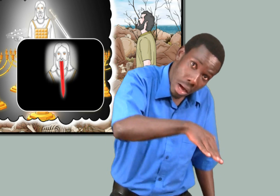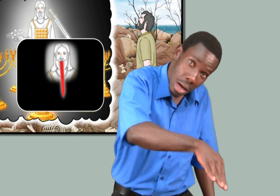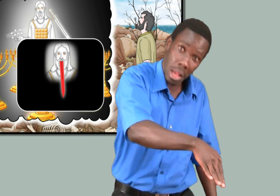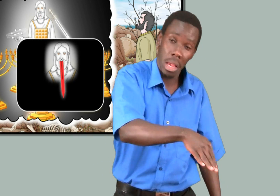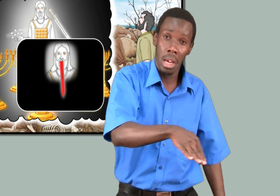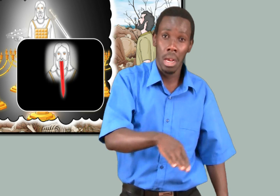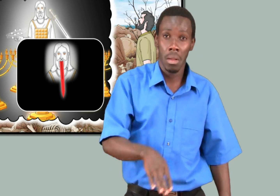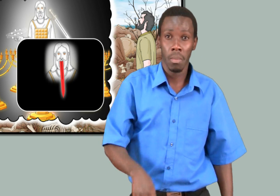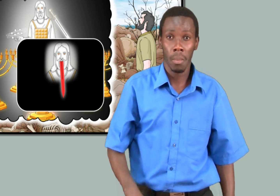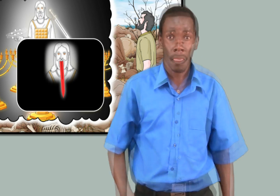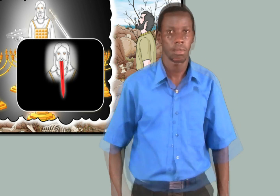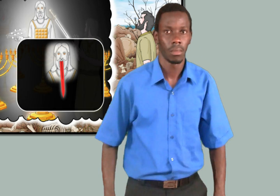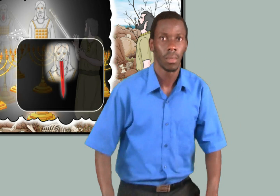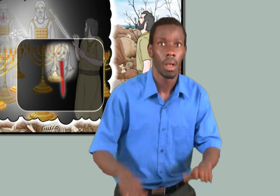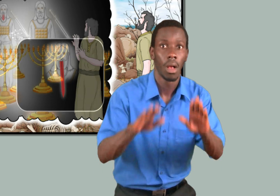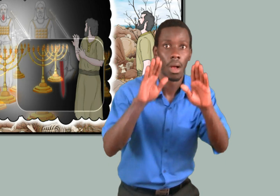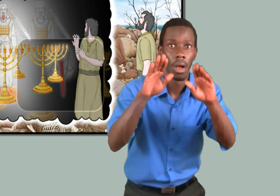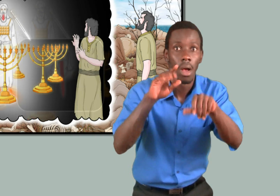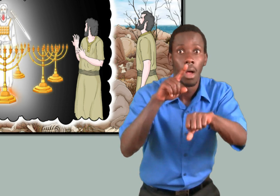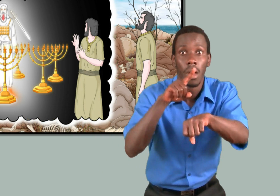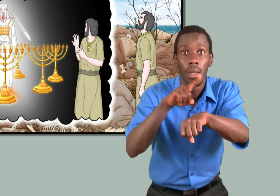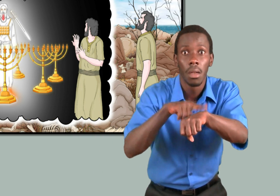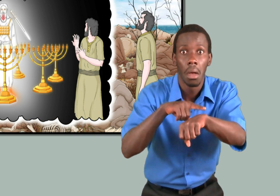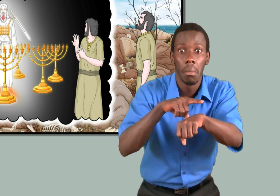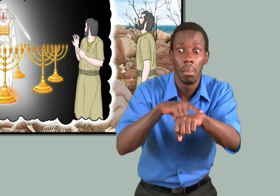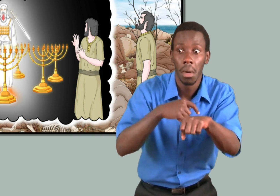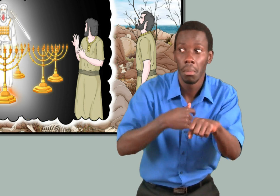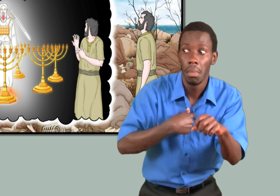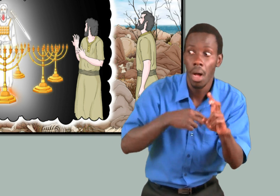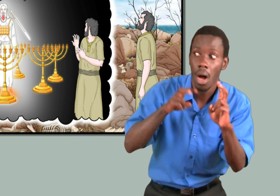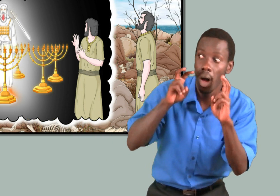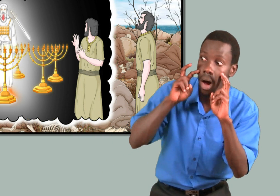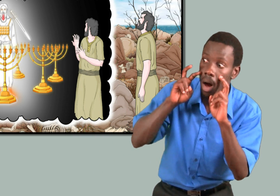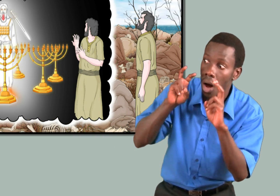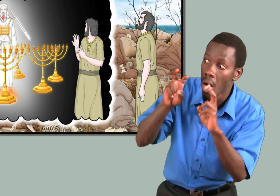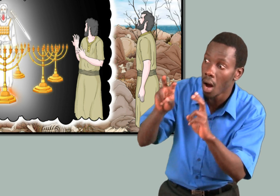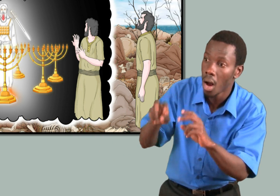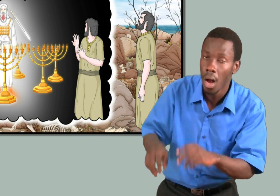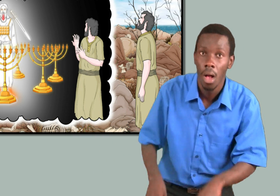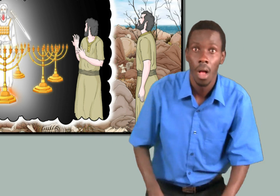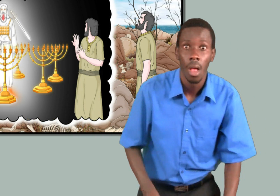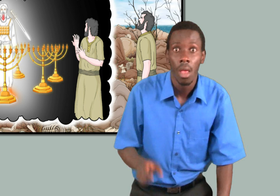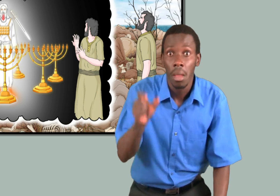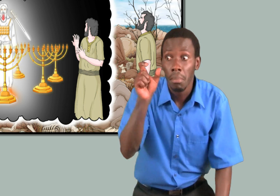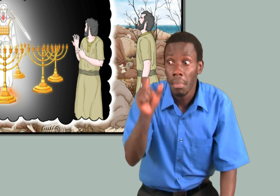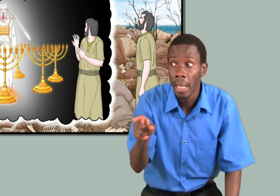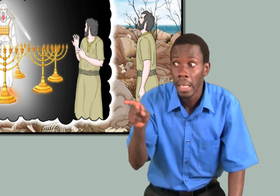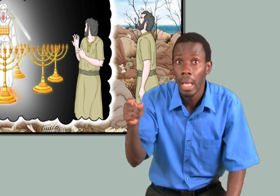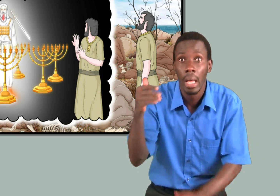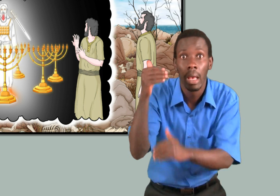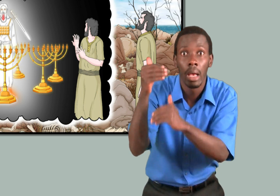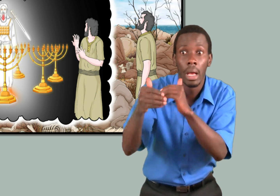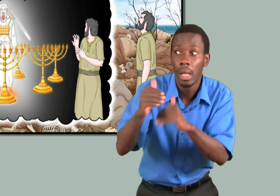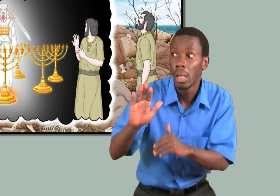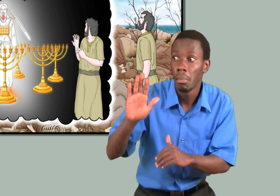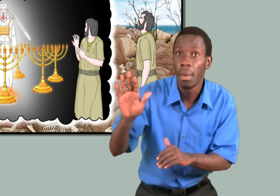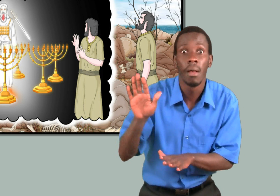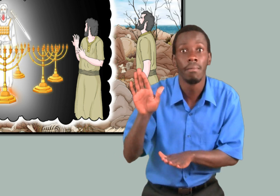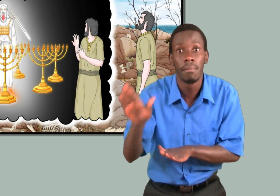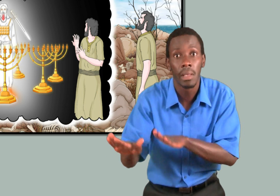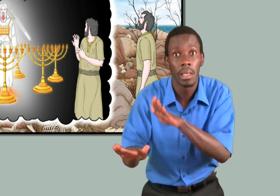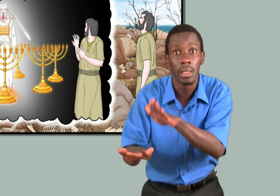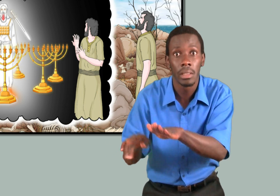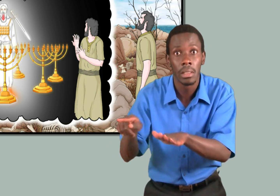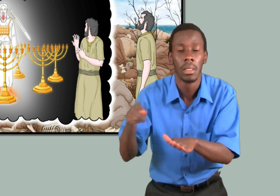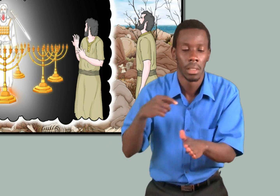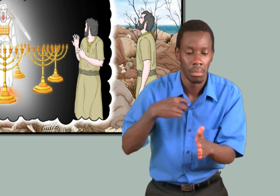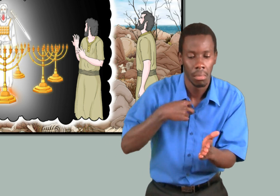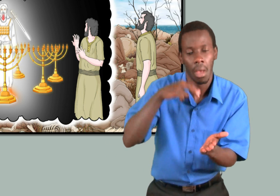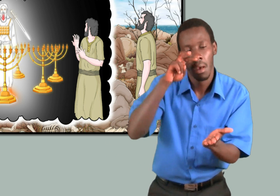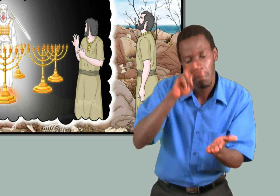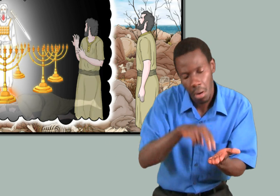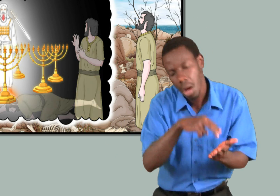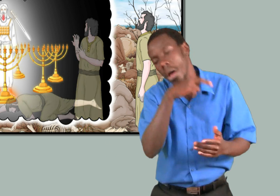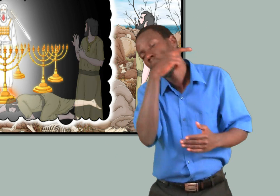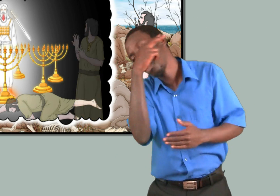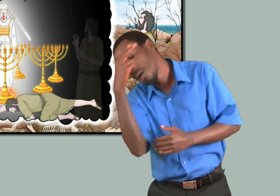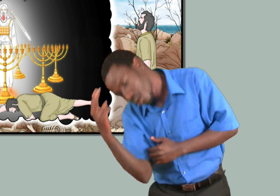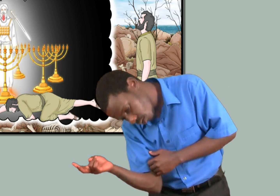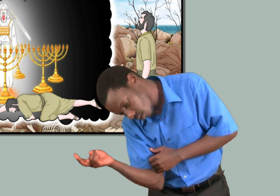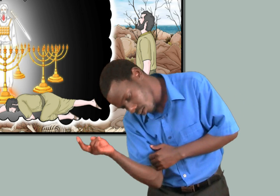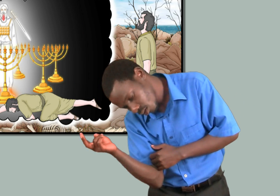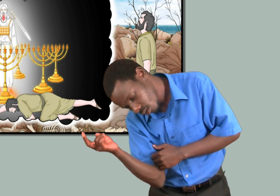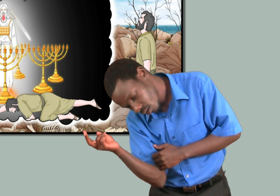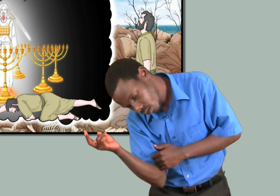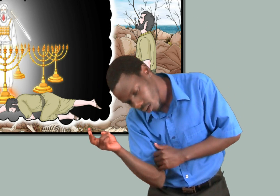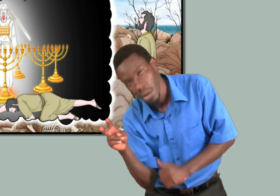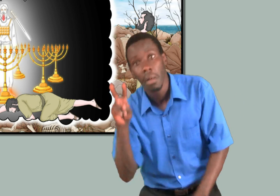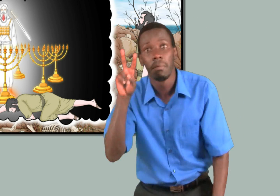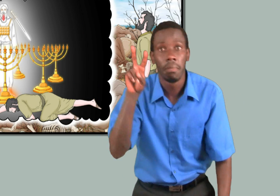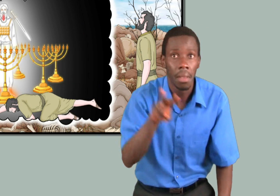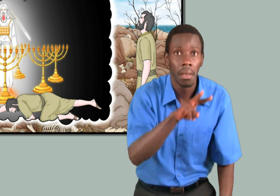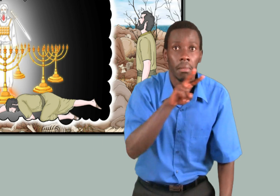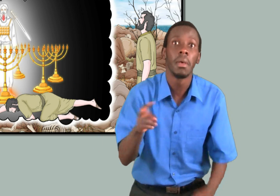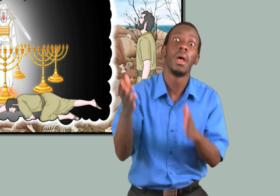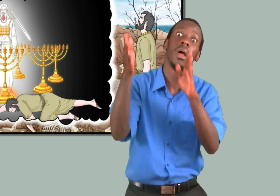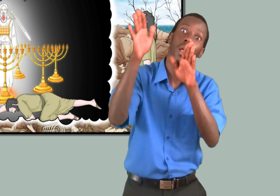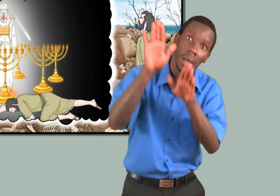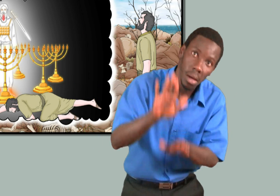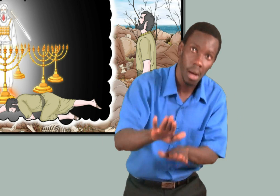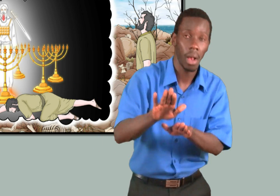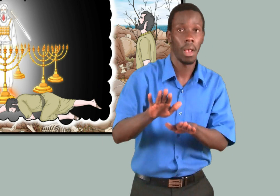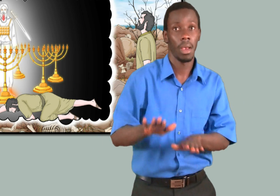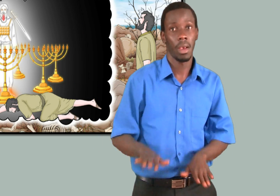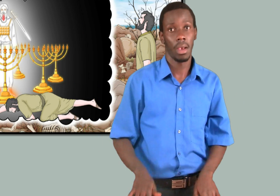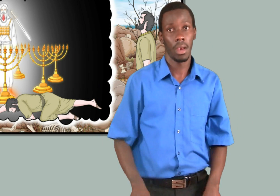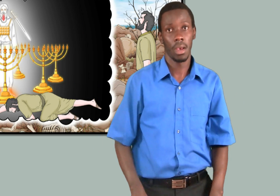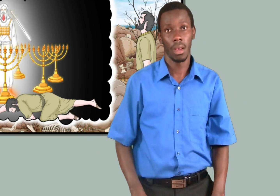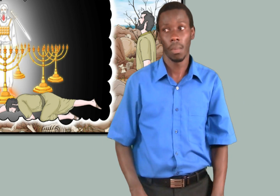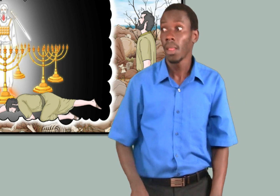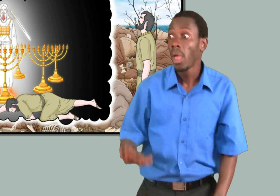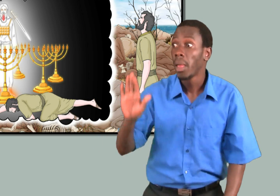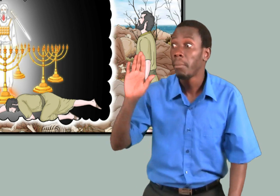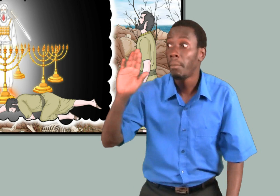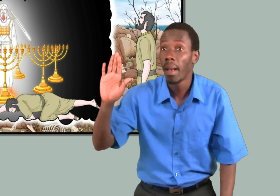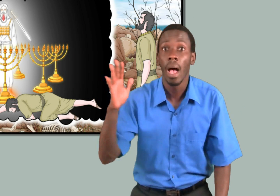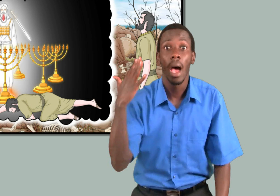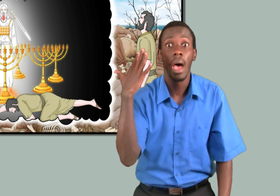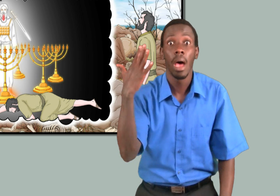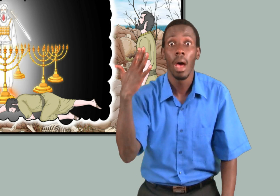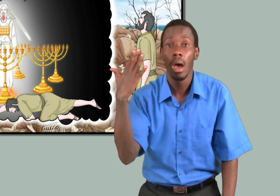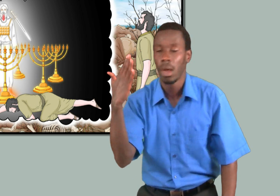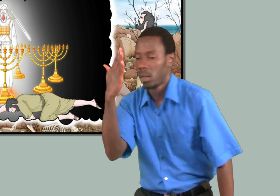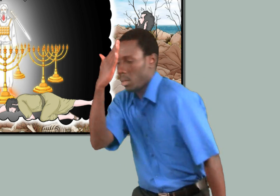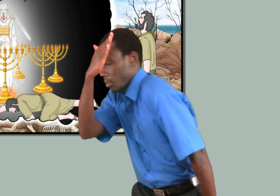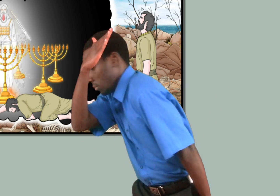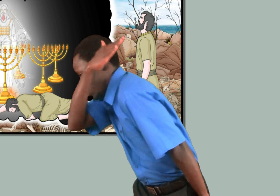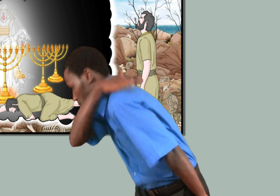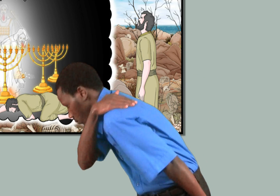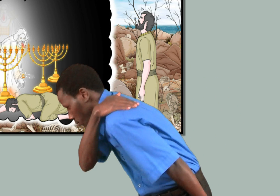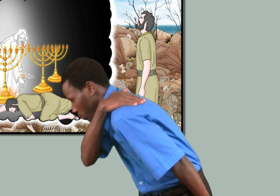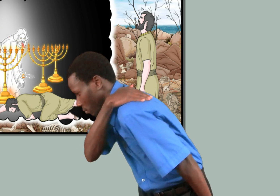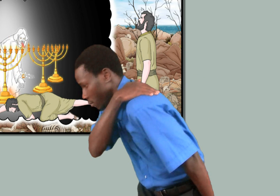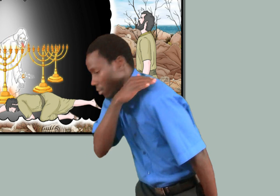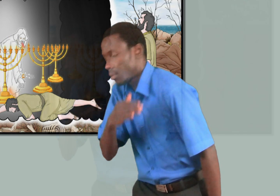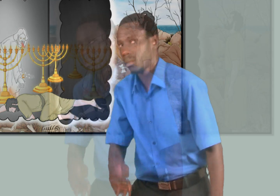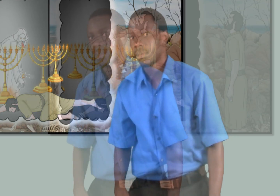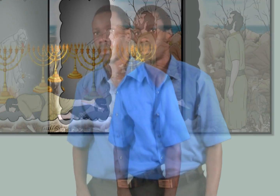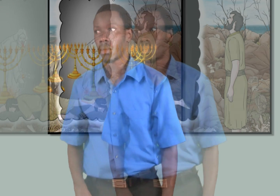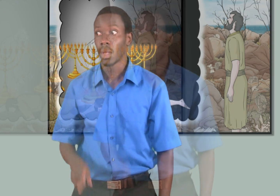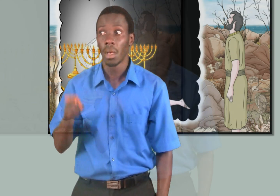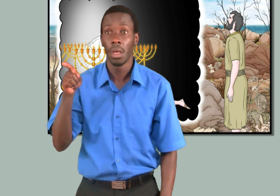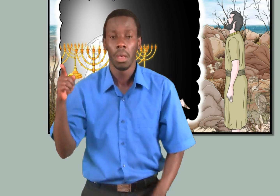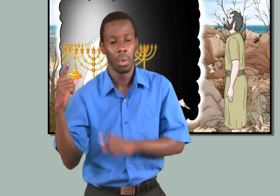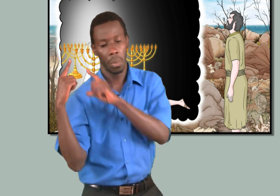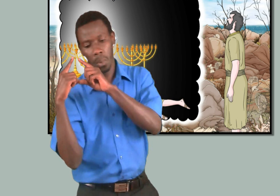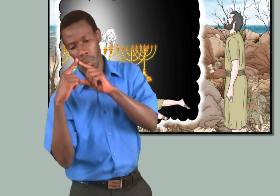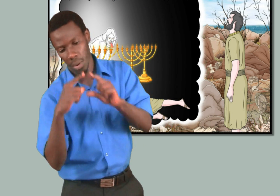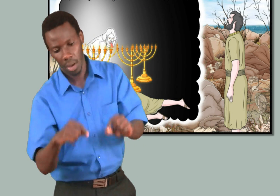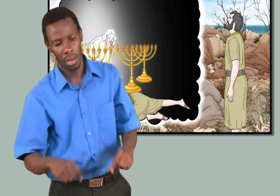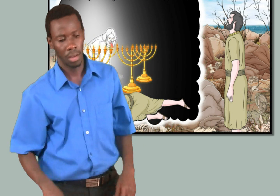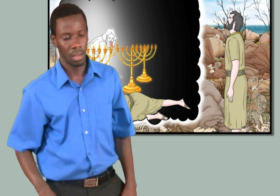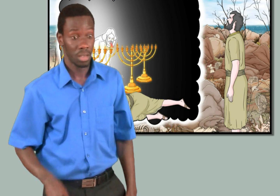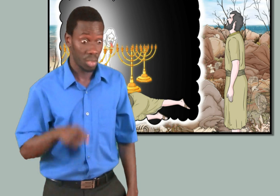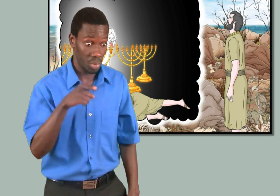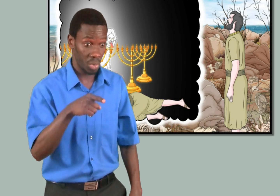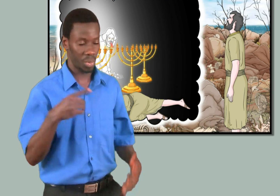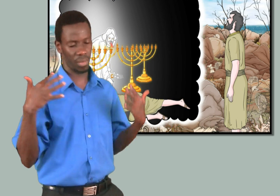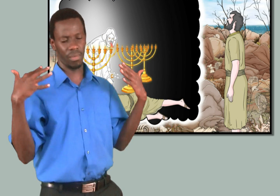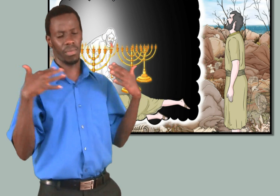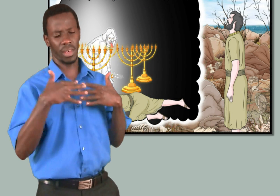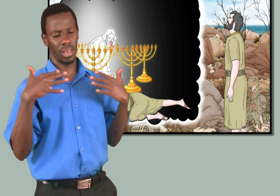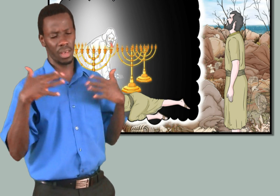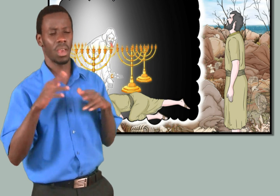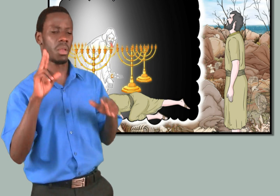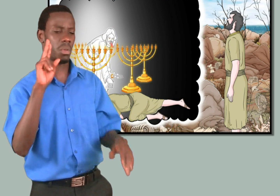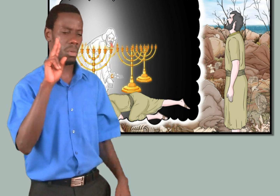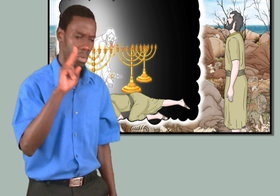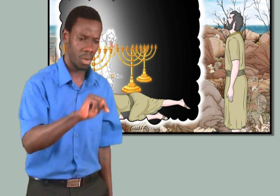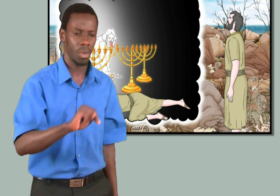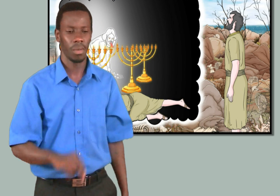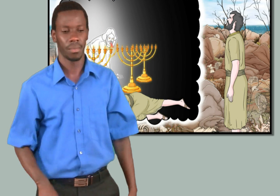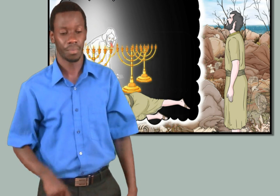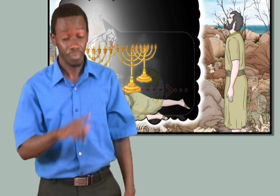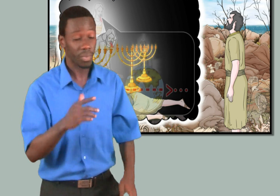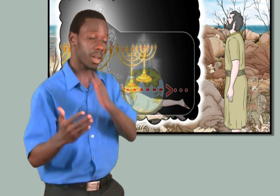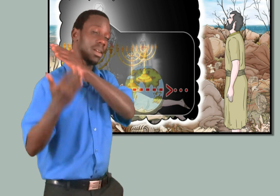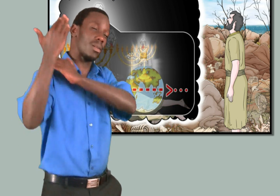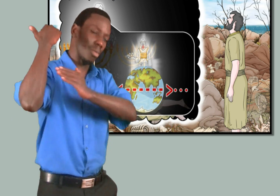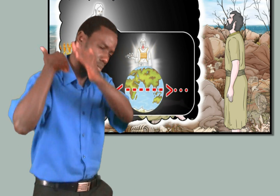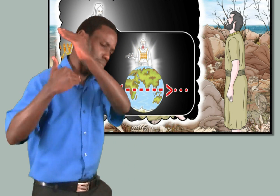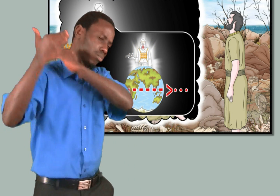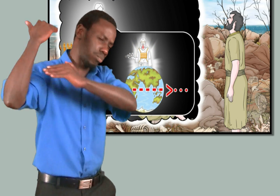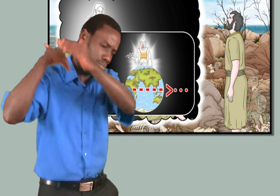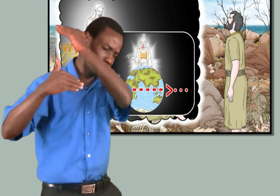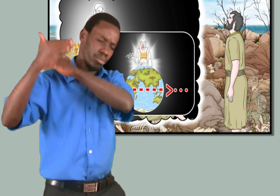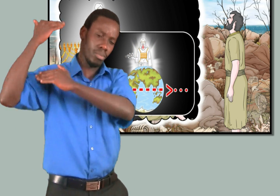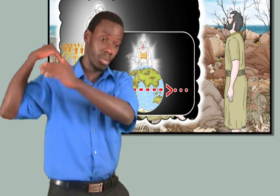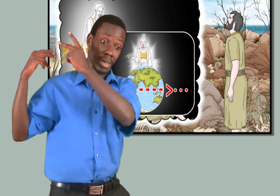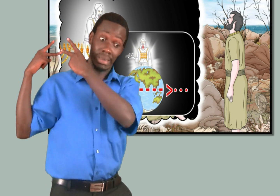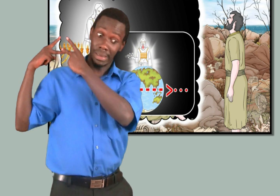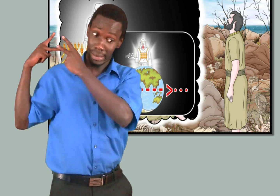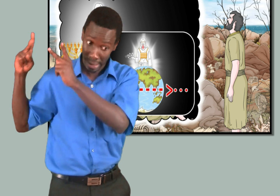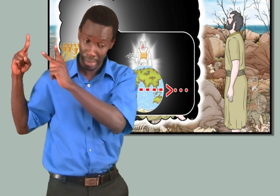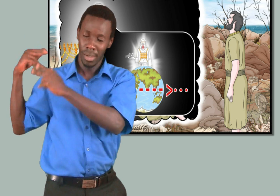When I saw Him, I fell at His feet like a dead man. But He placed His right hand on me and said, “Do not be afraid.